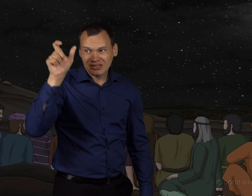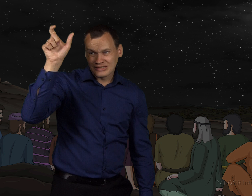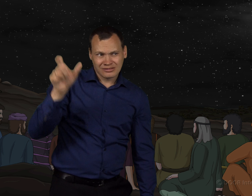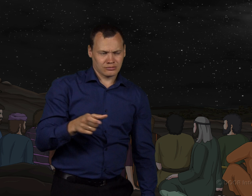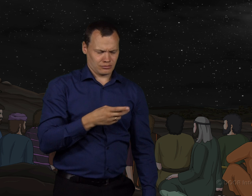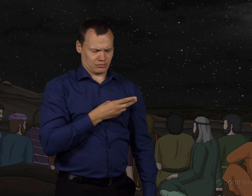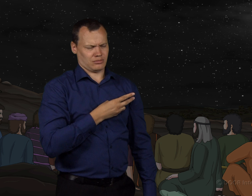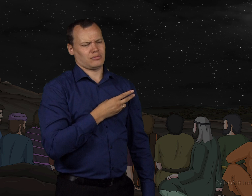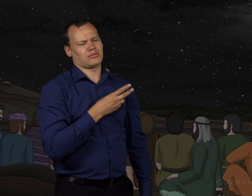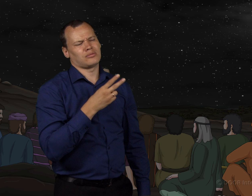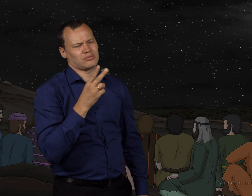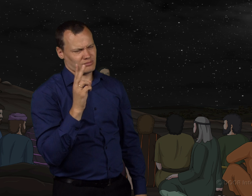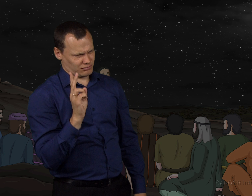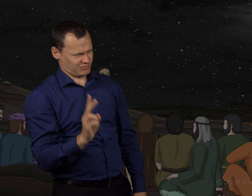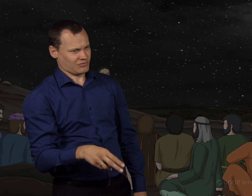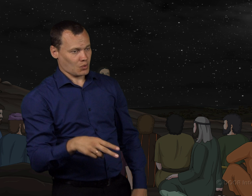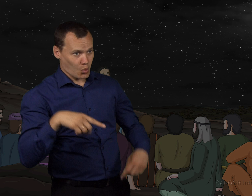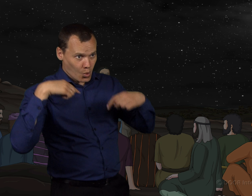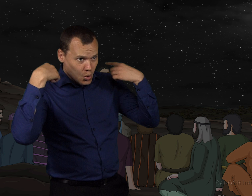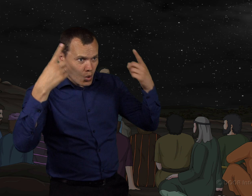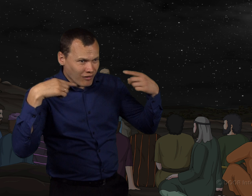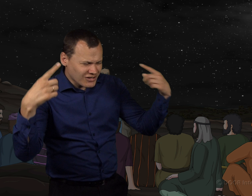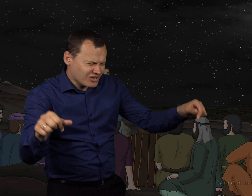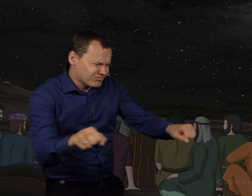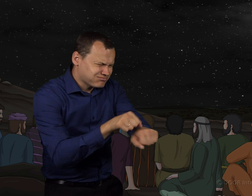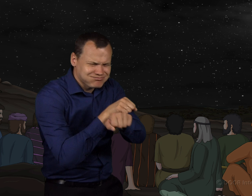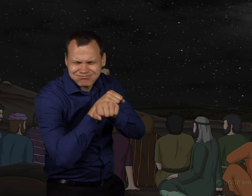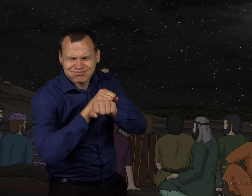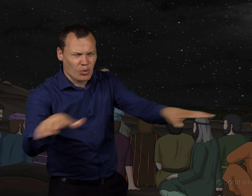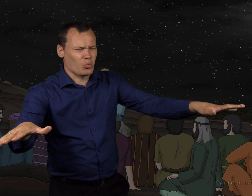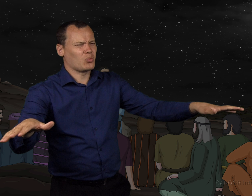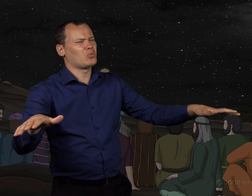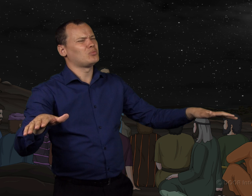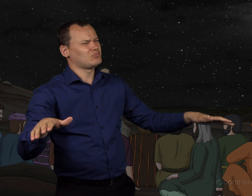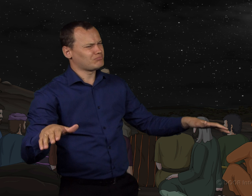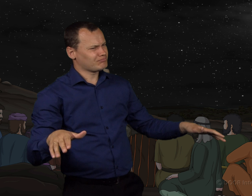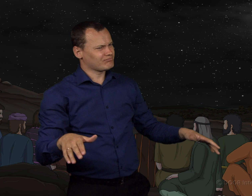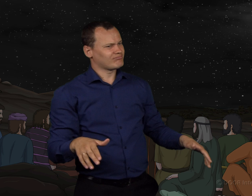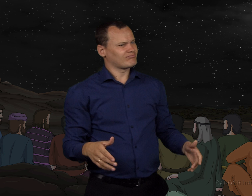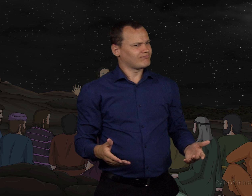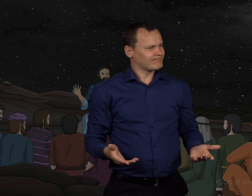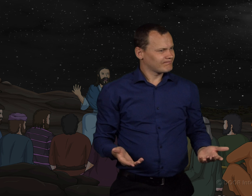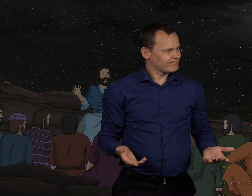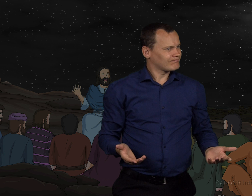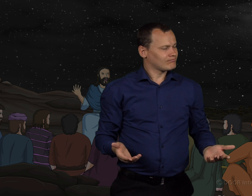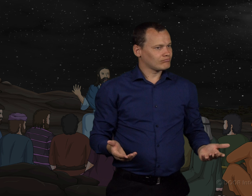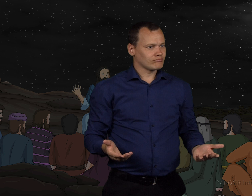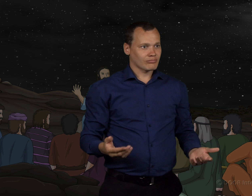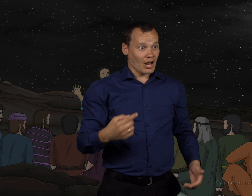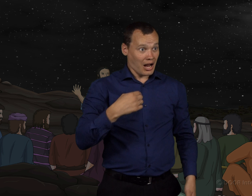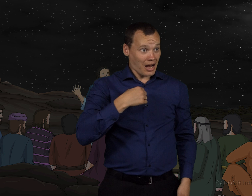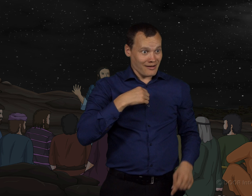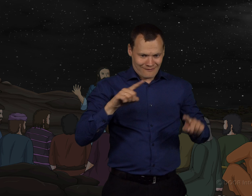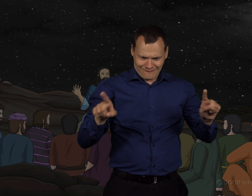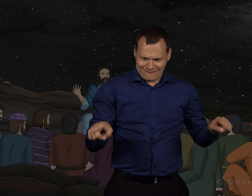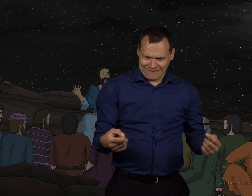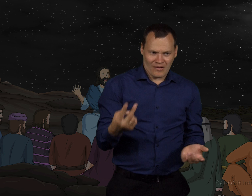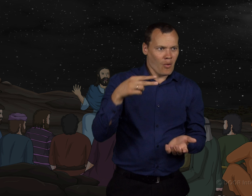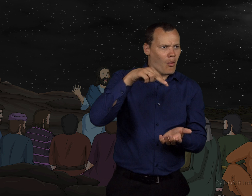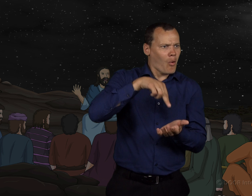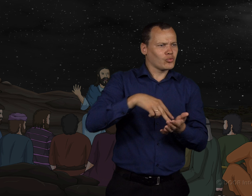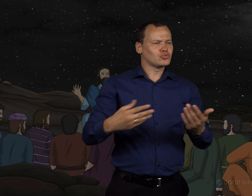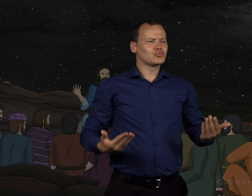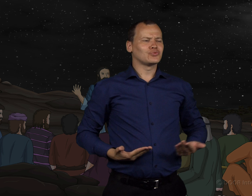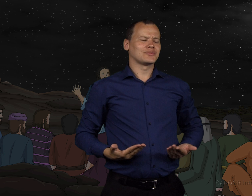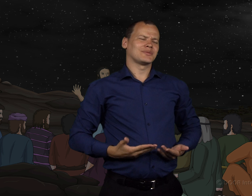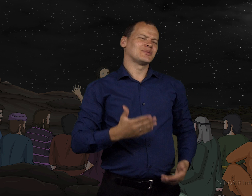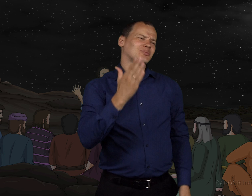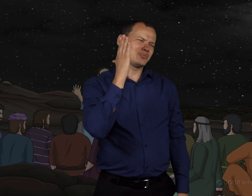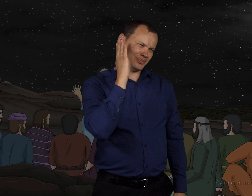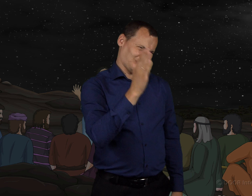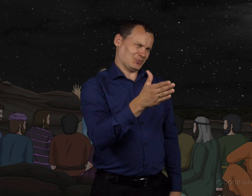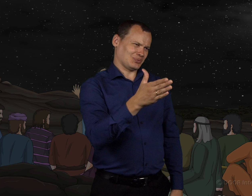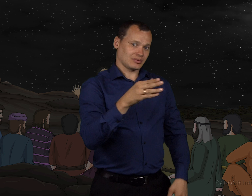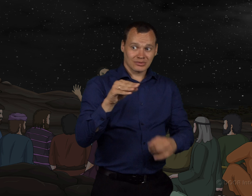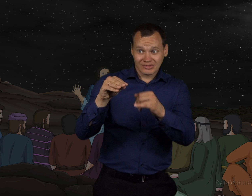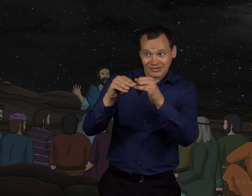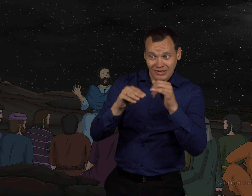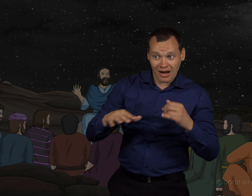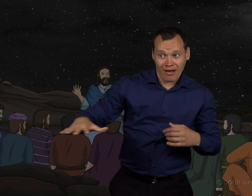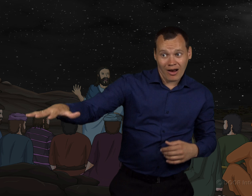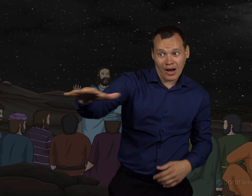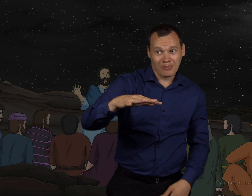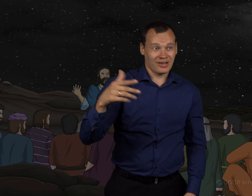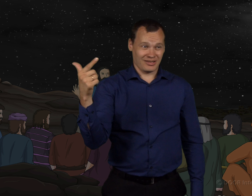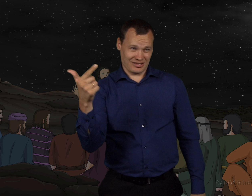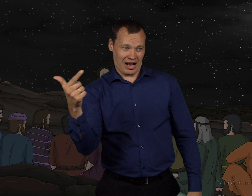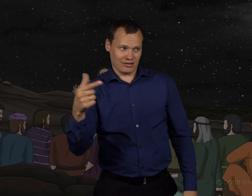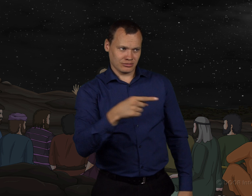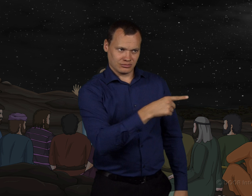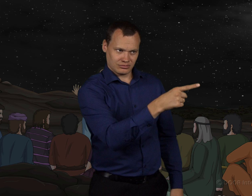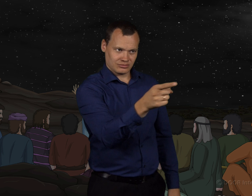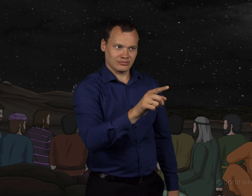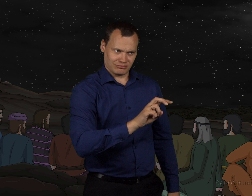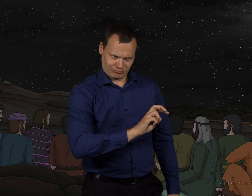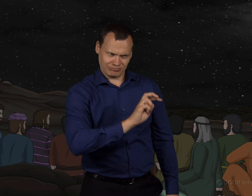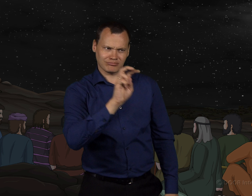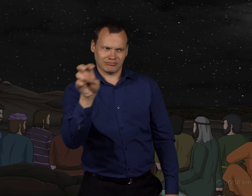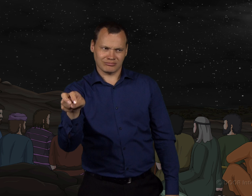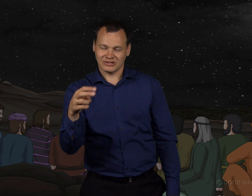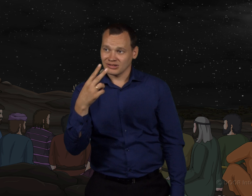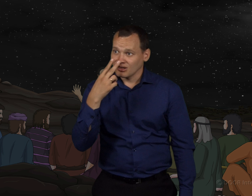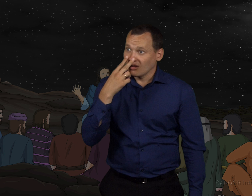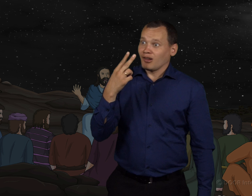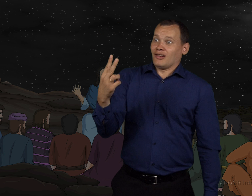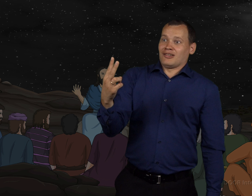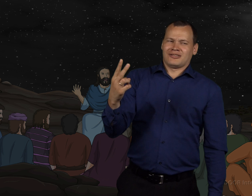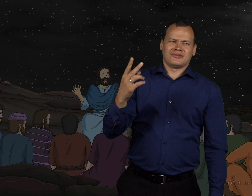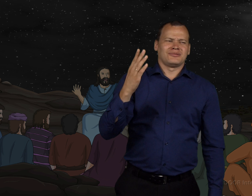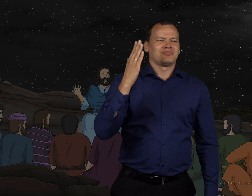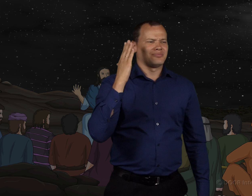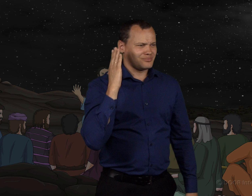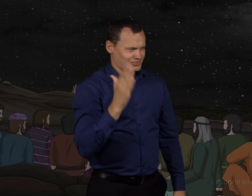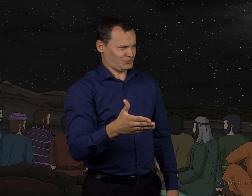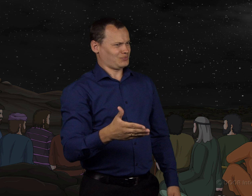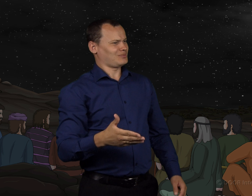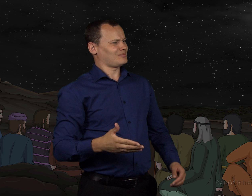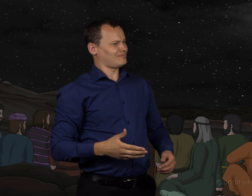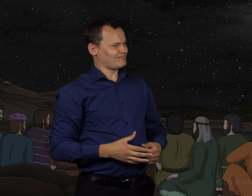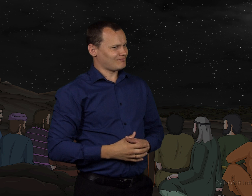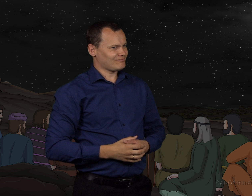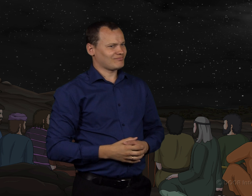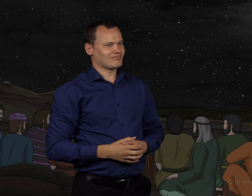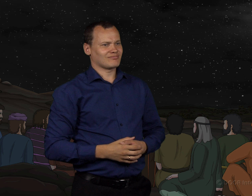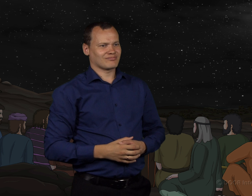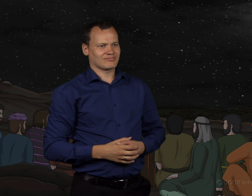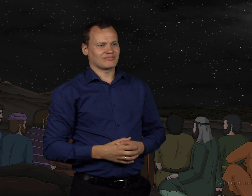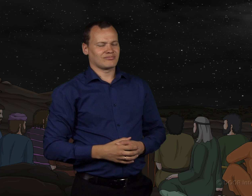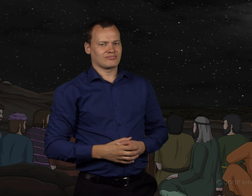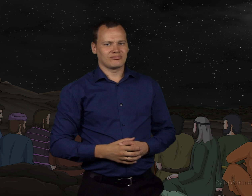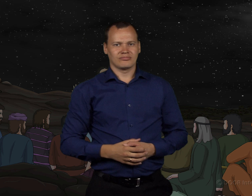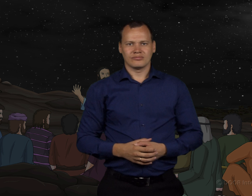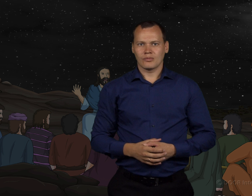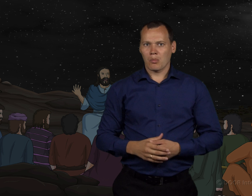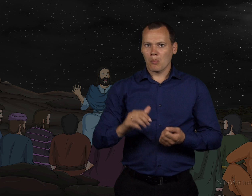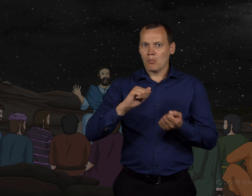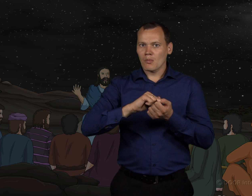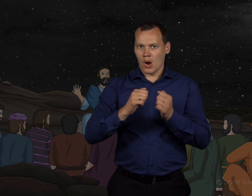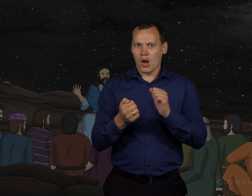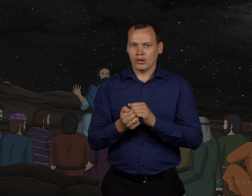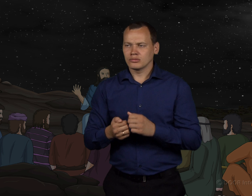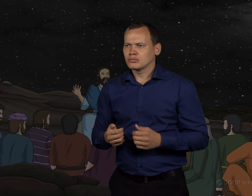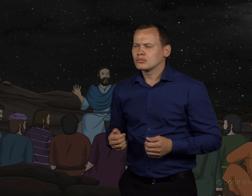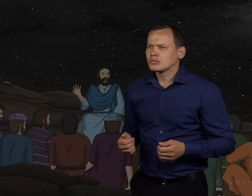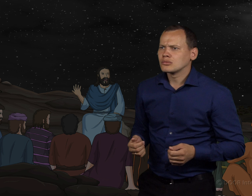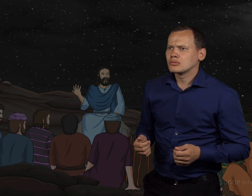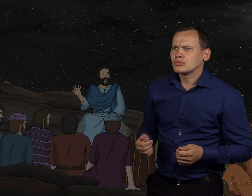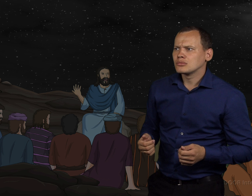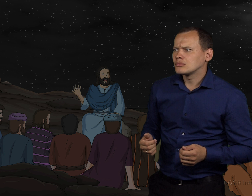But after I have risen, I will go ahead of you into Galilee.”